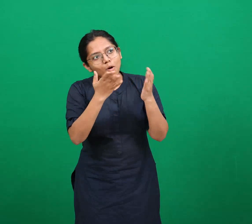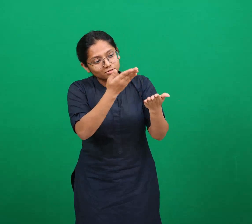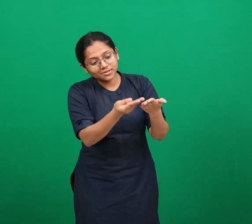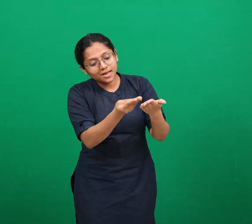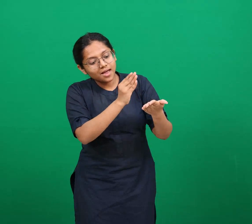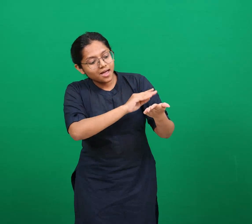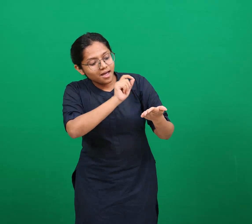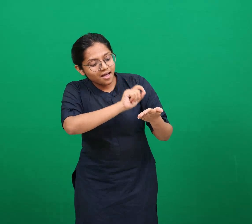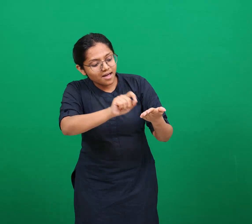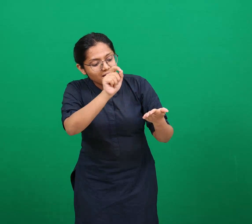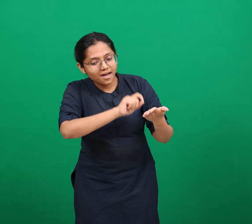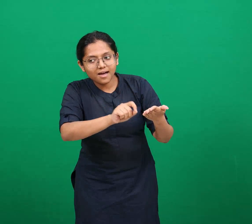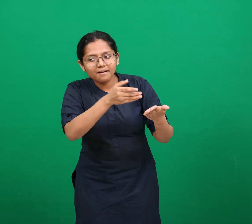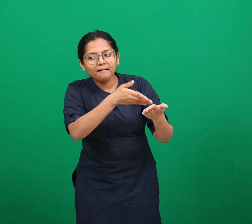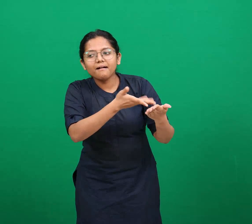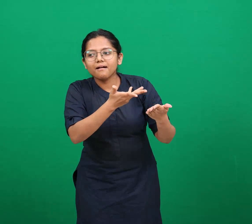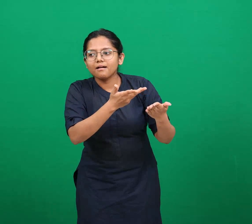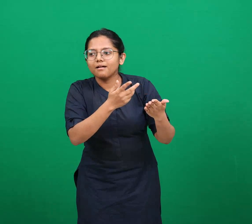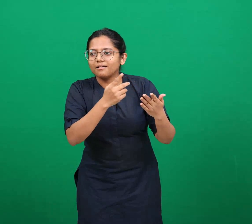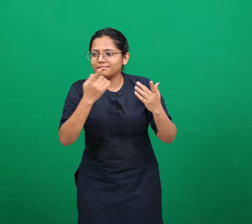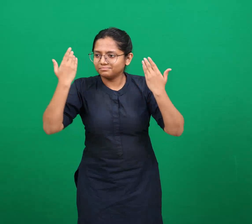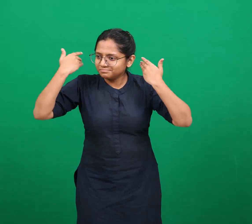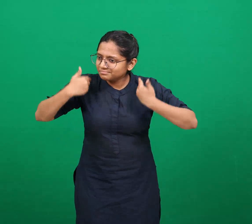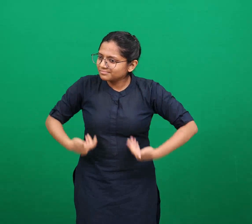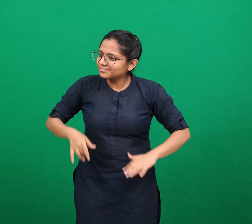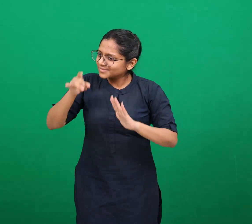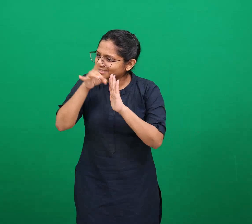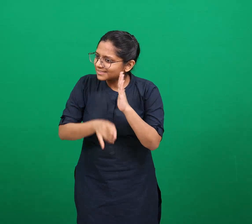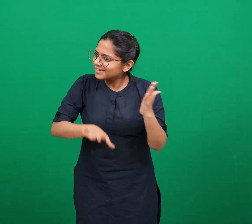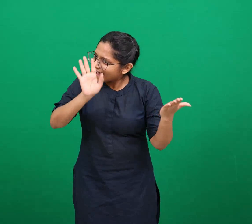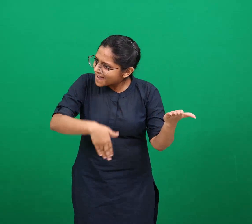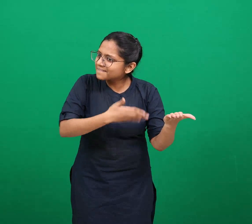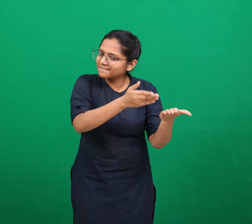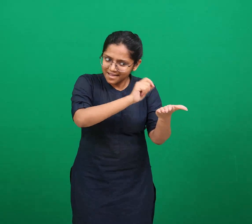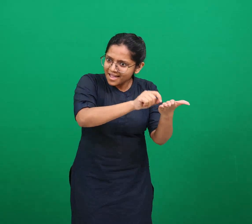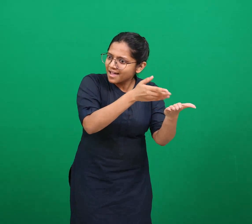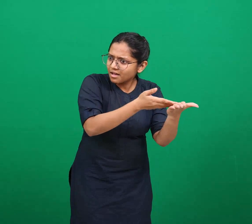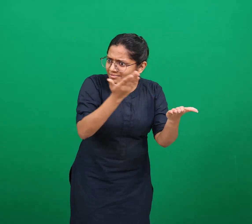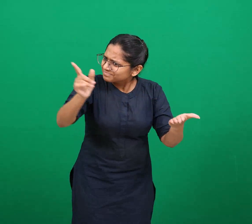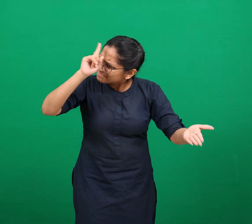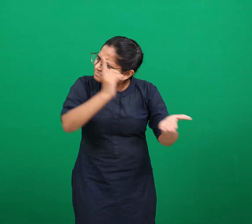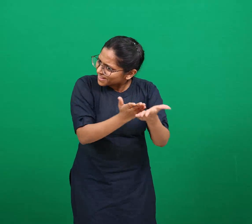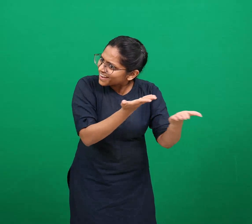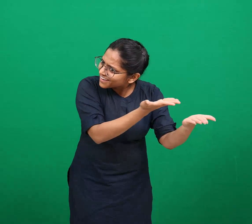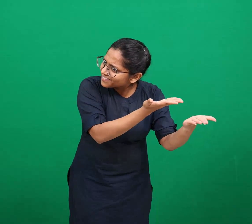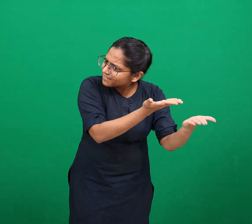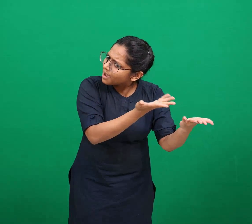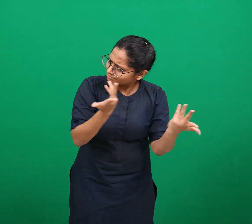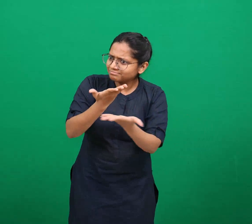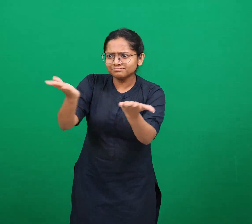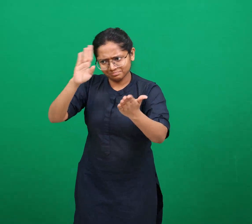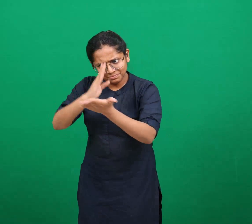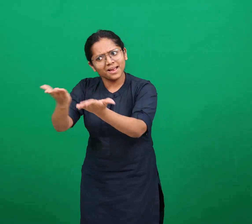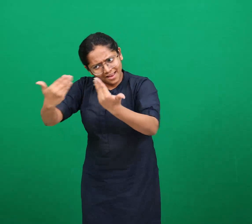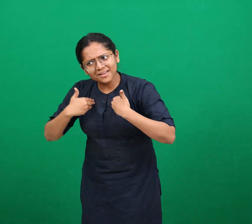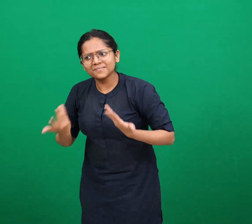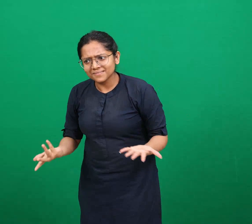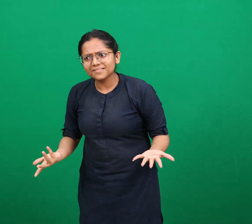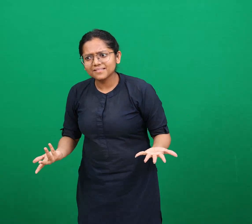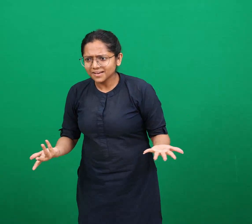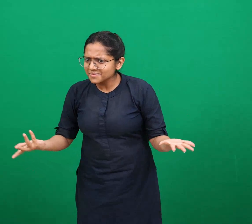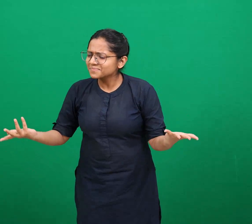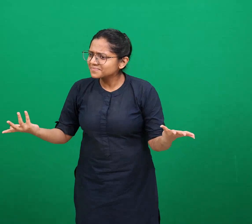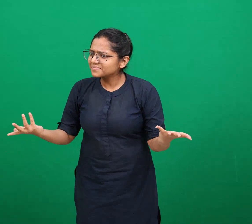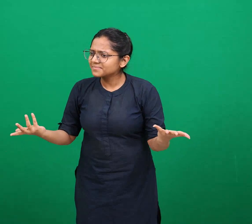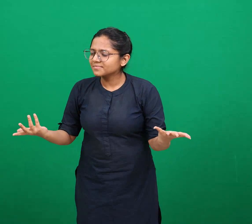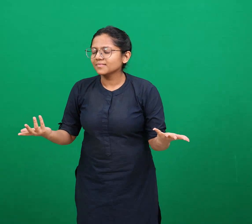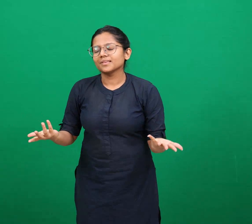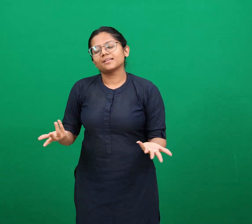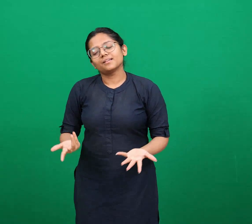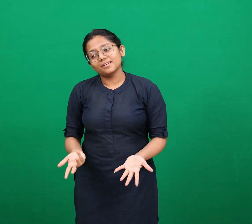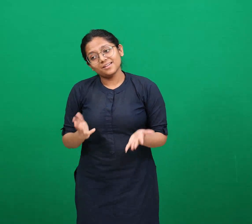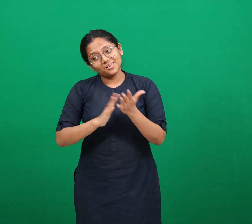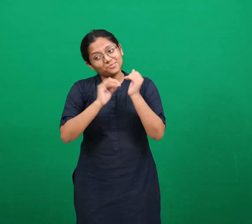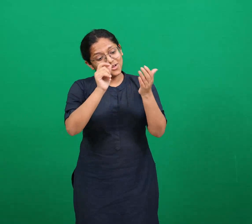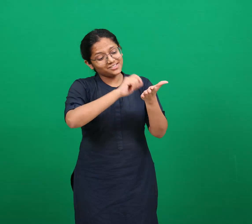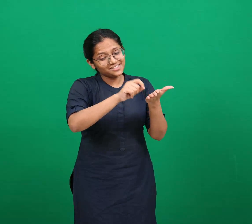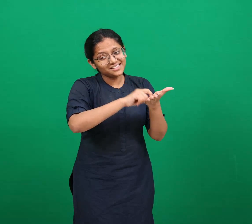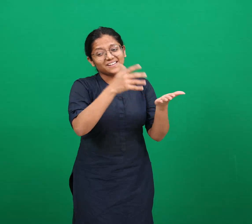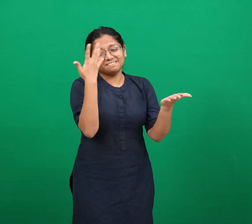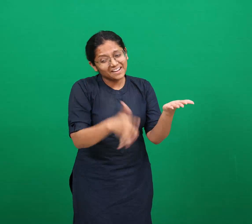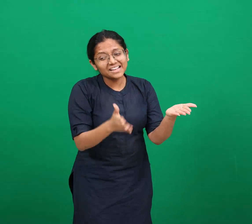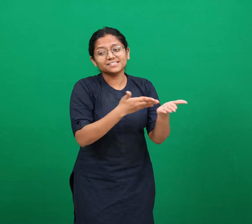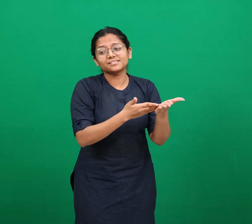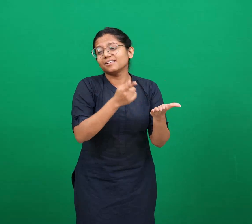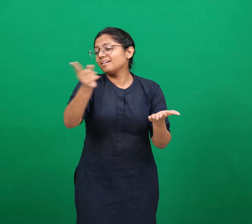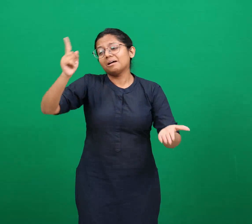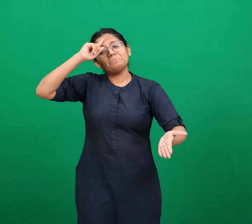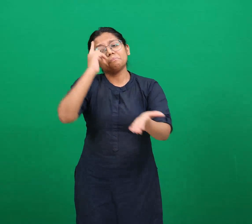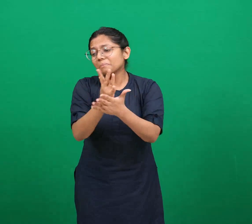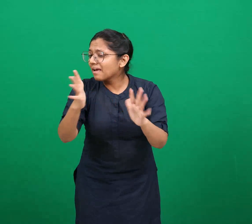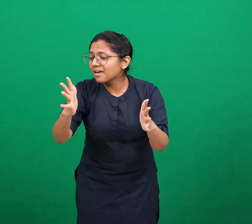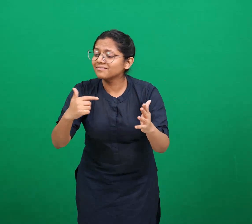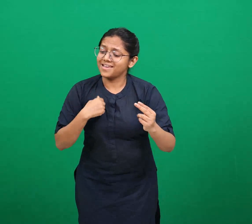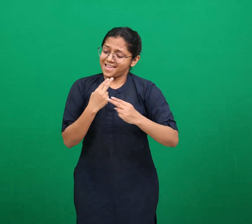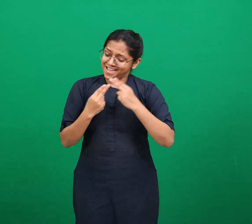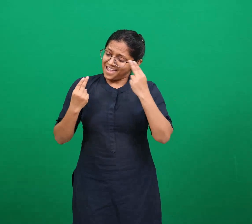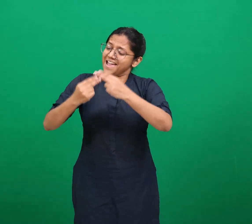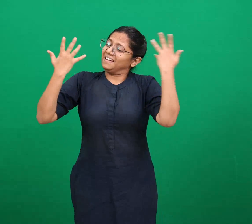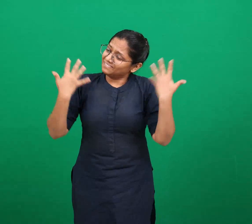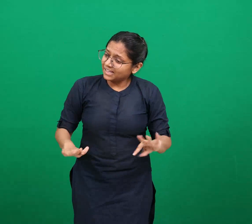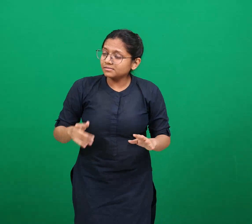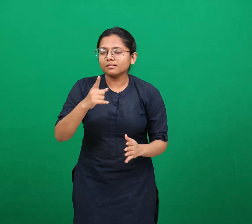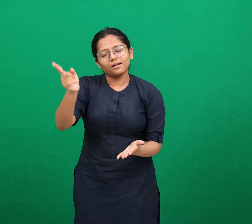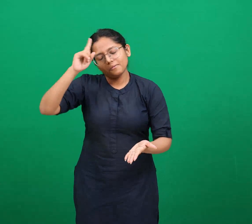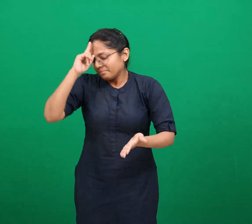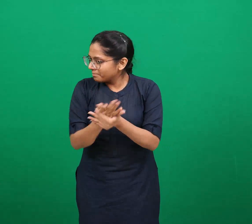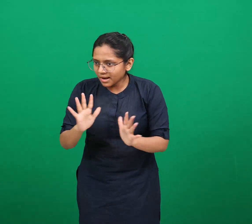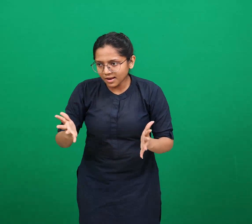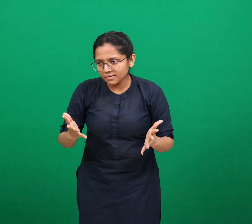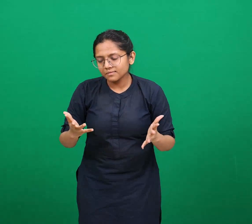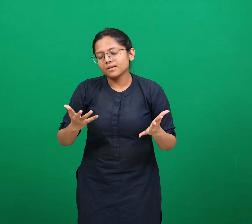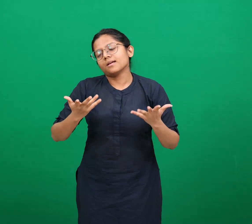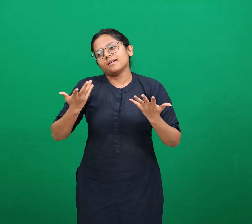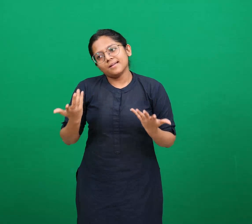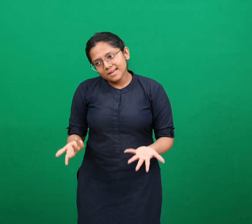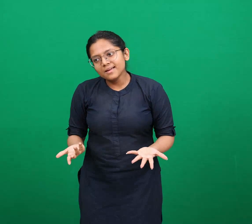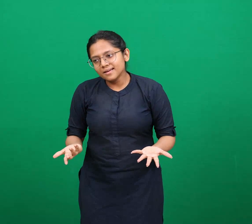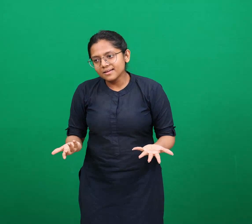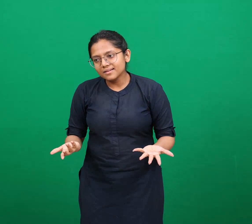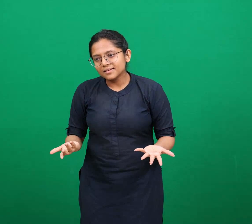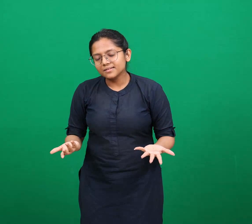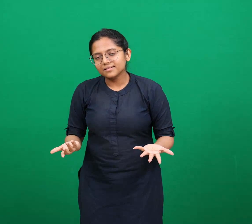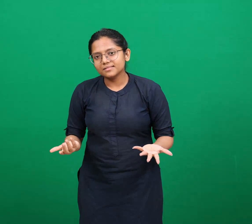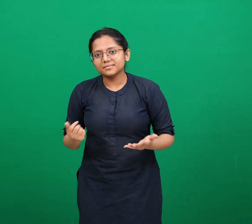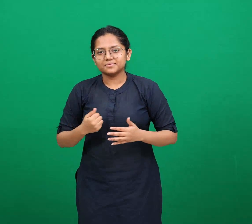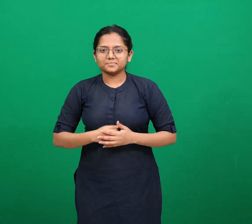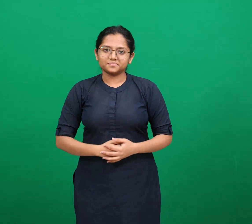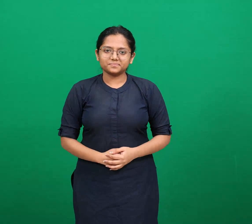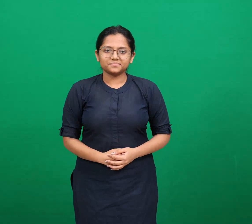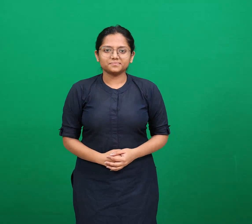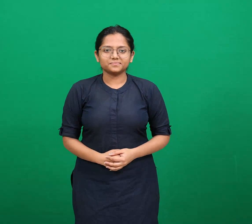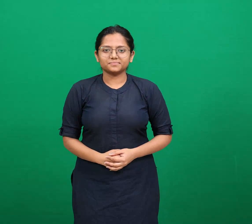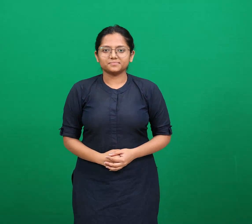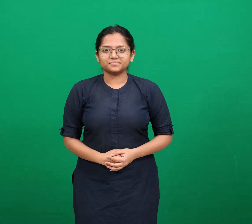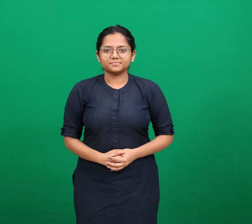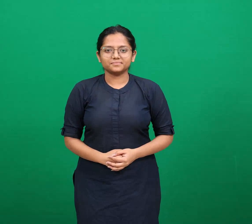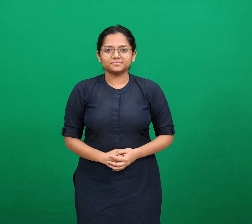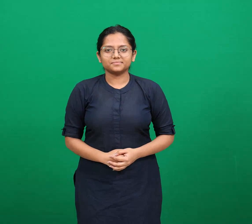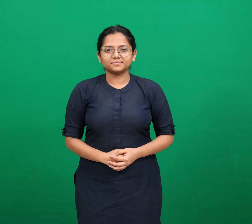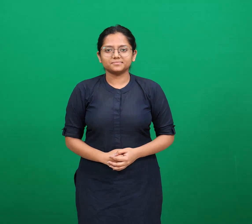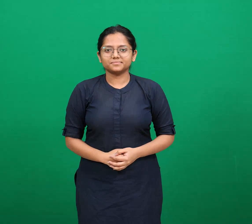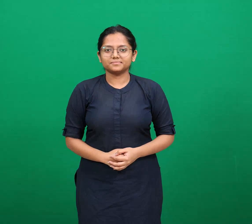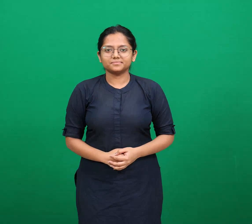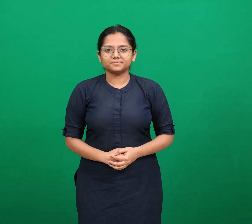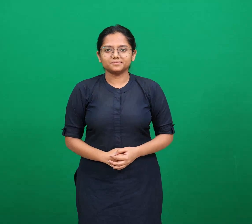But since you do not believe what he wrote, how will you believe what I say?"